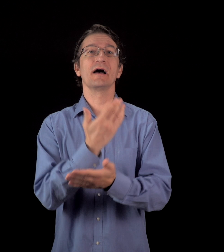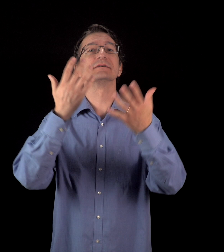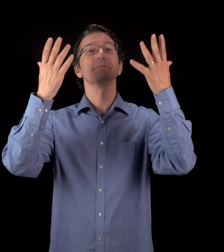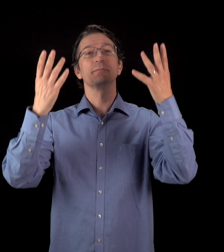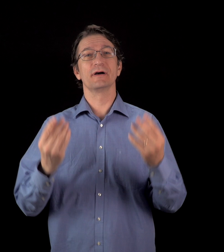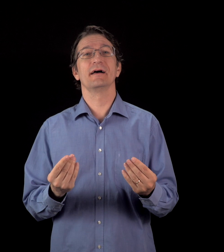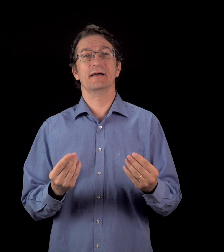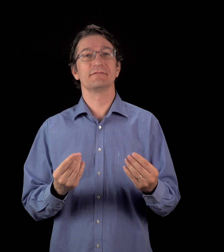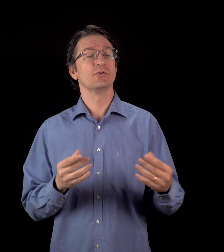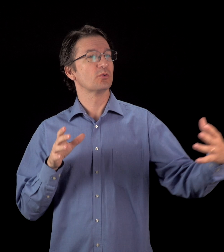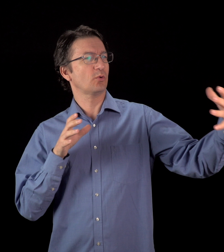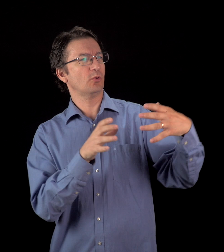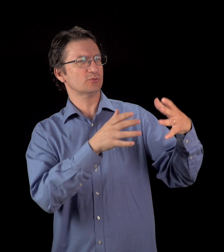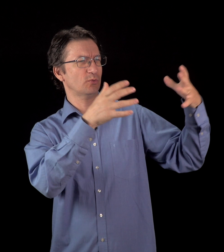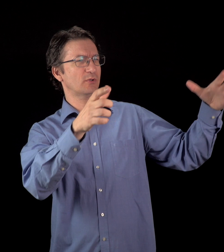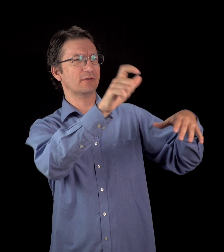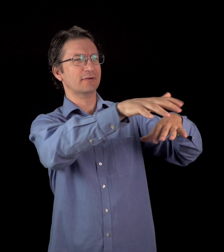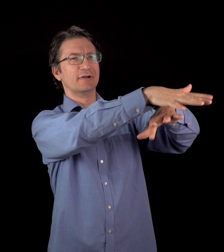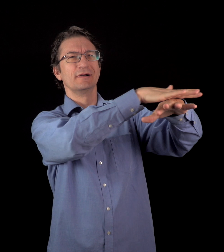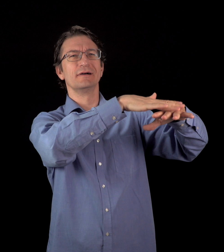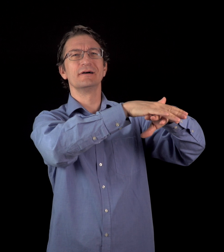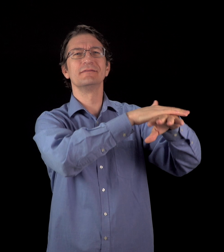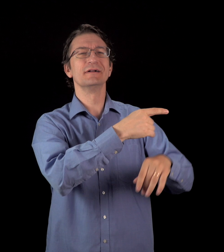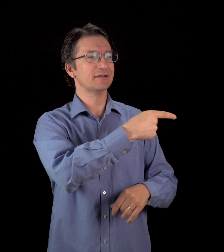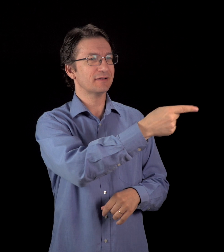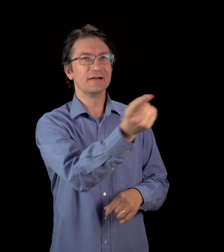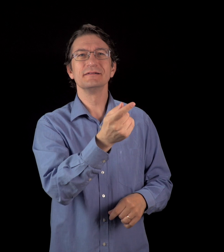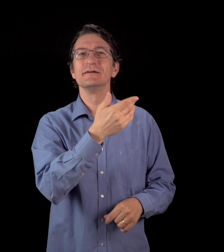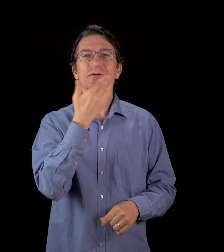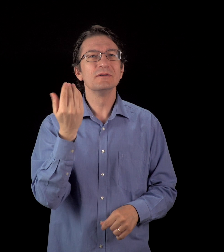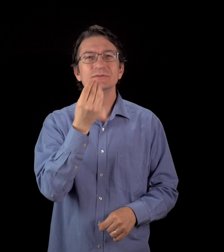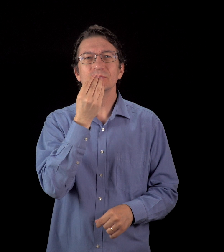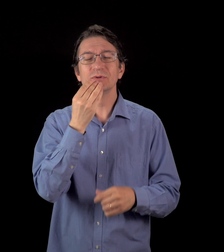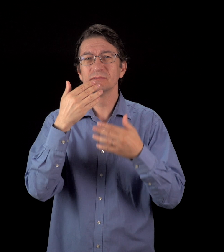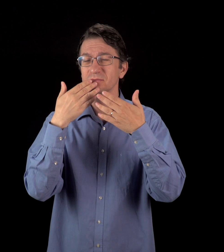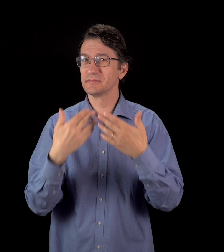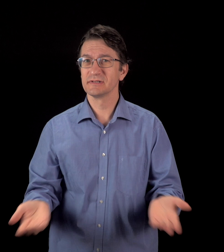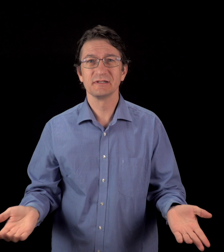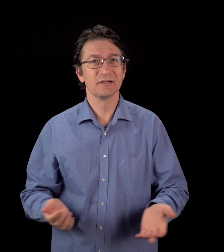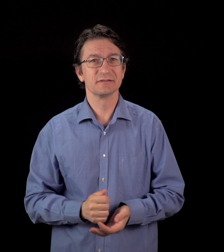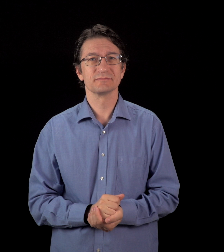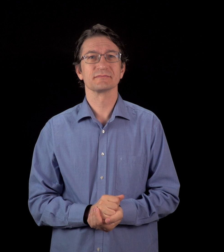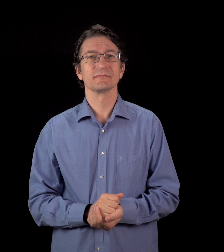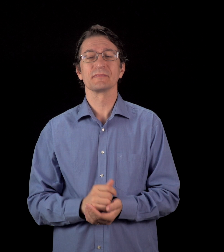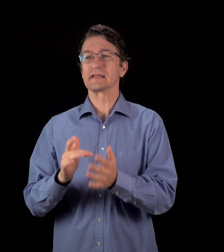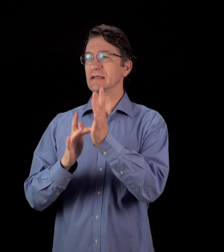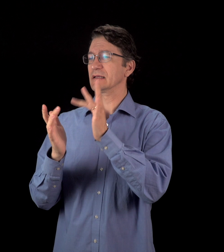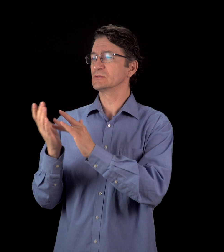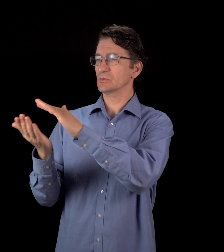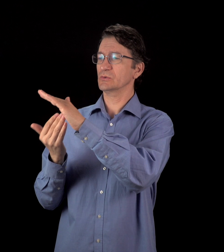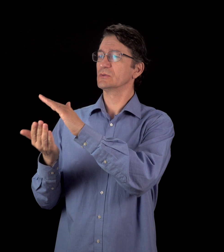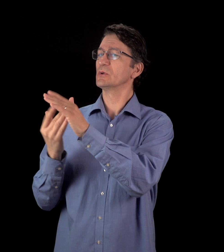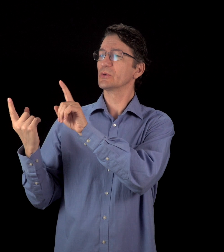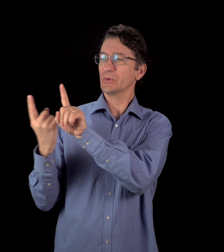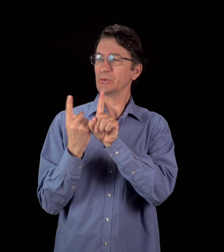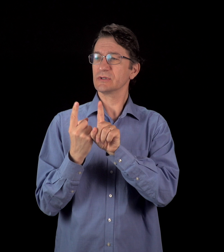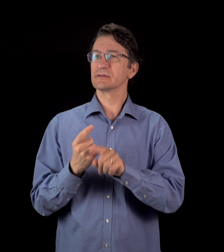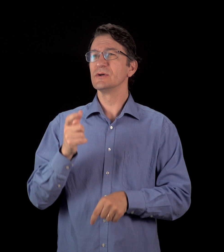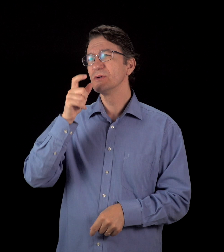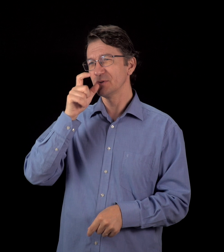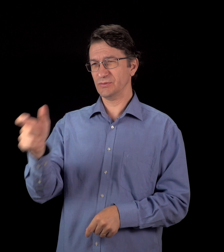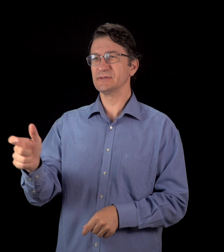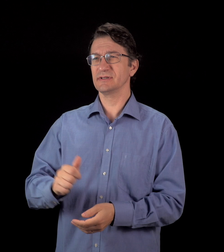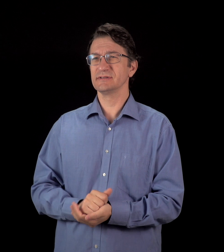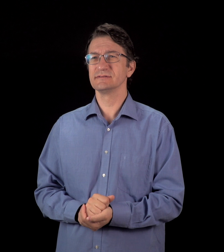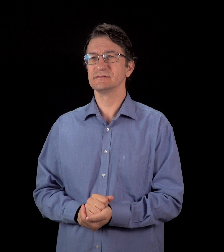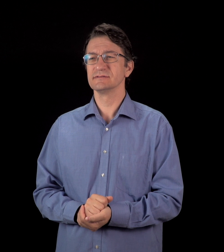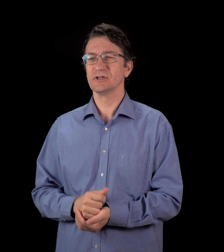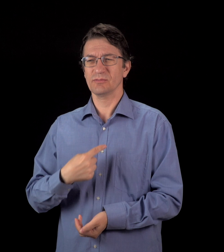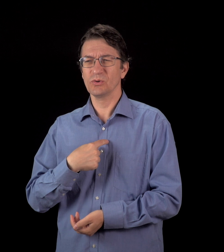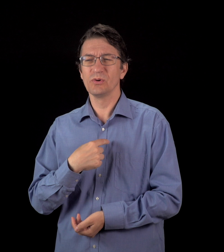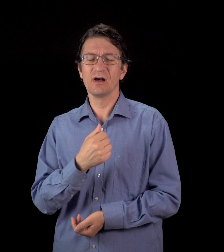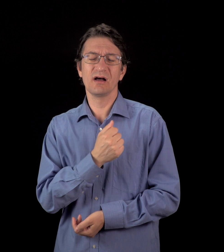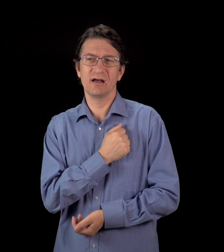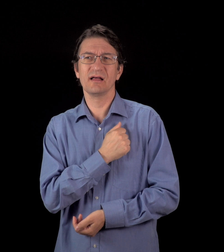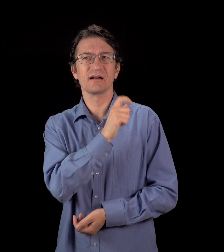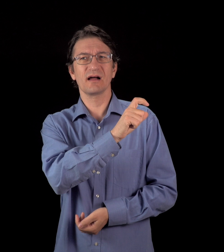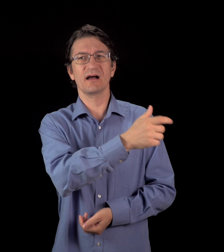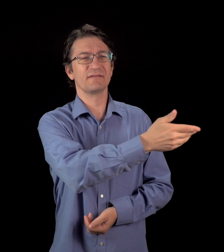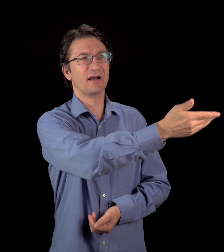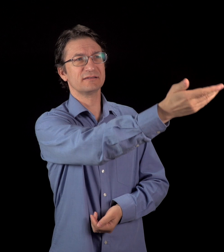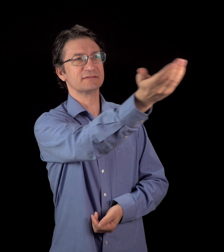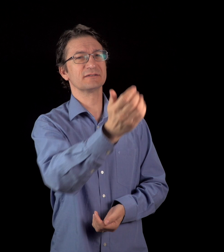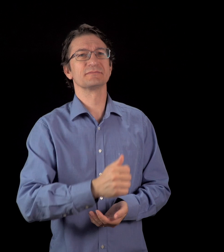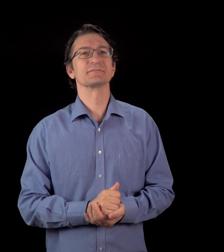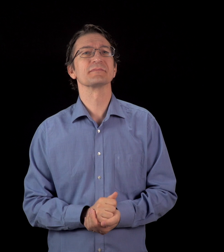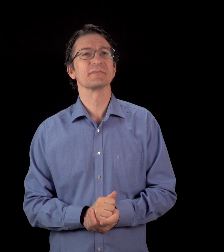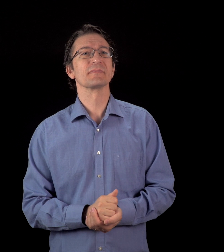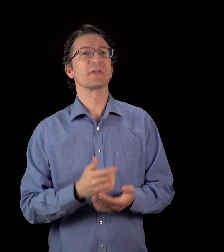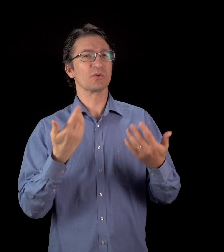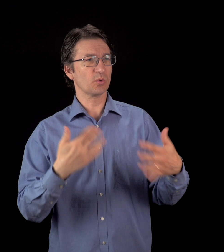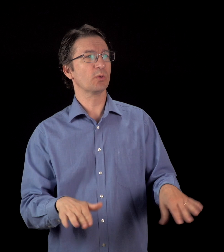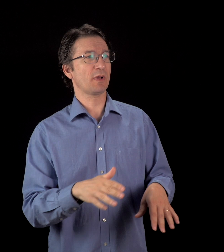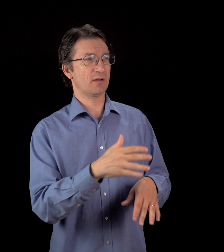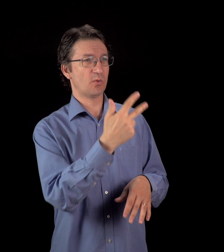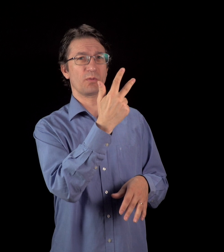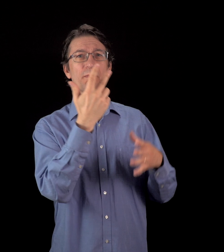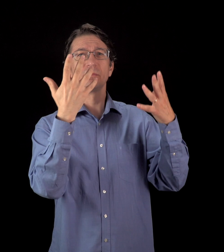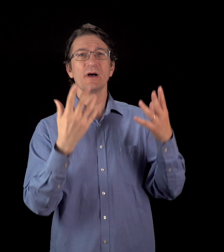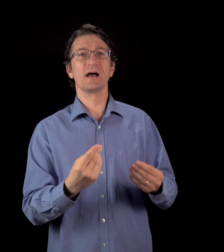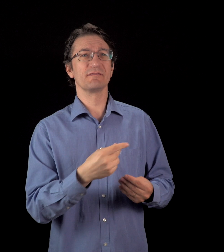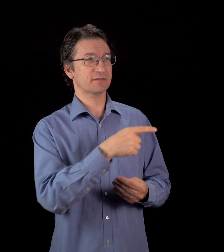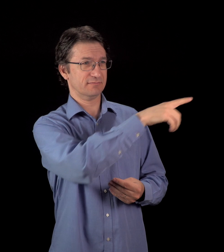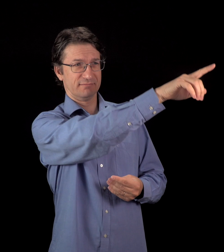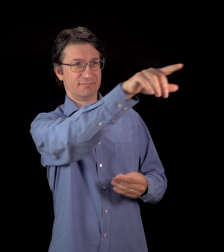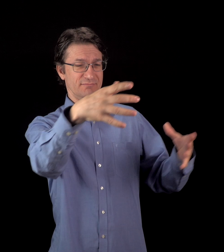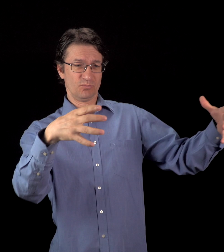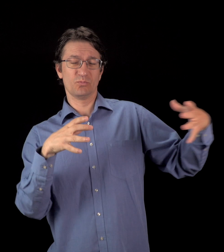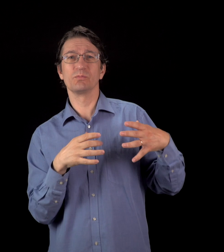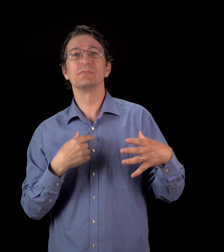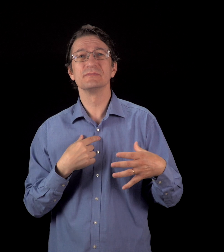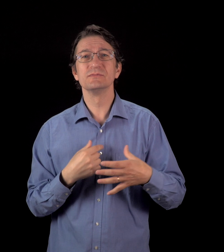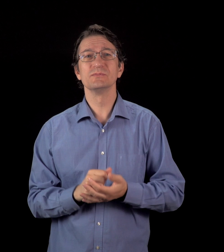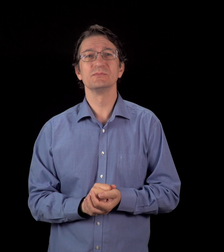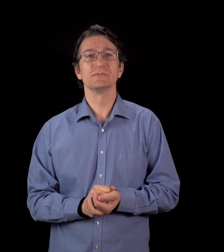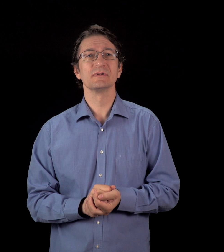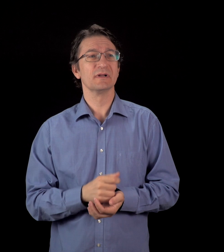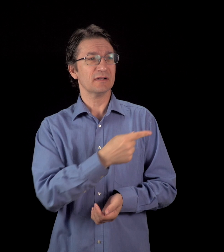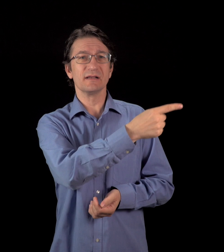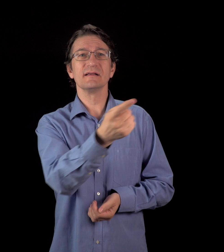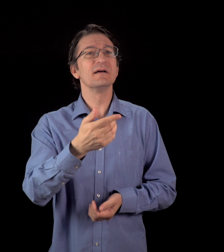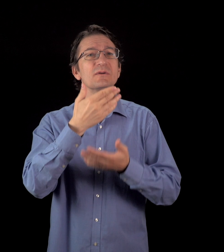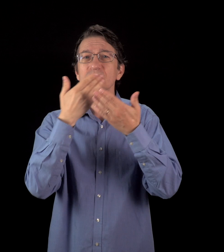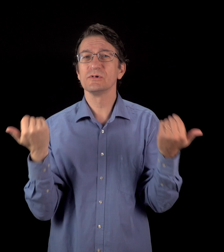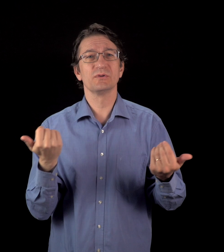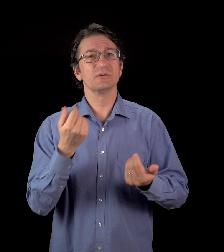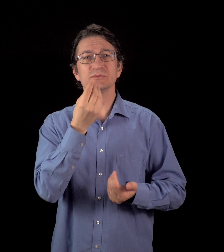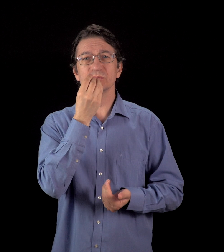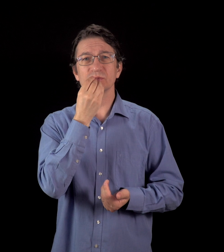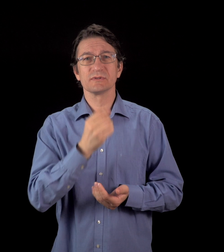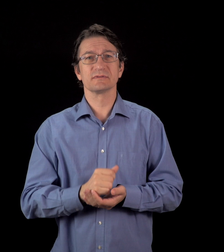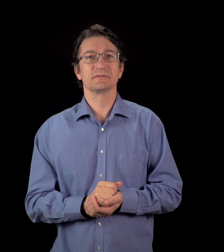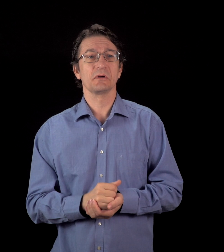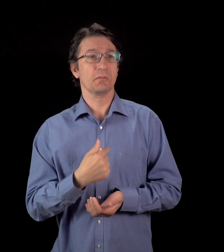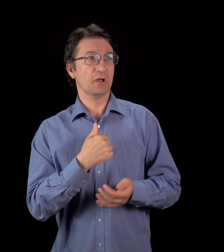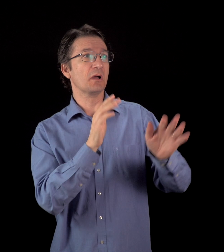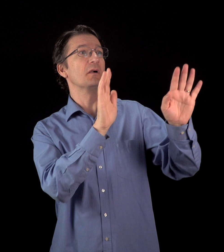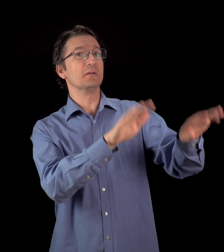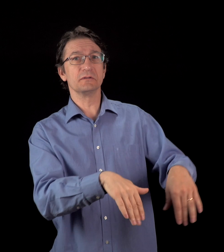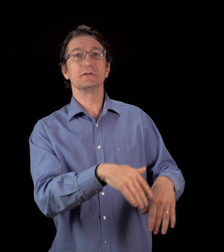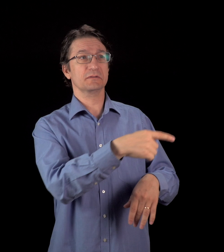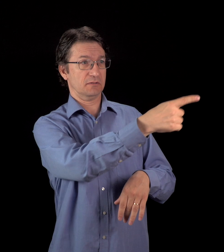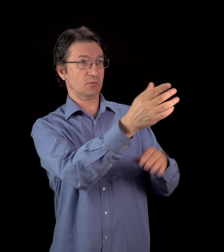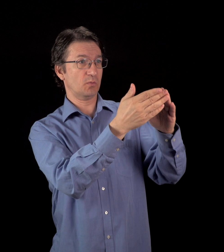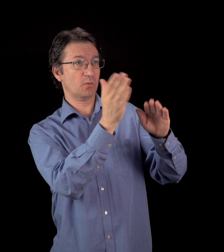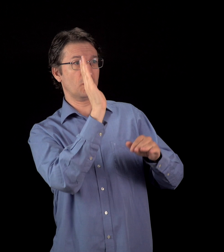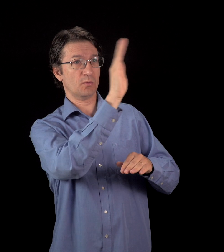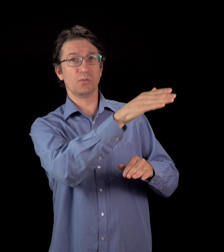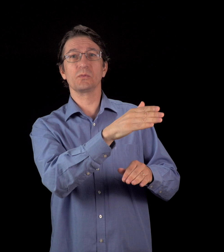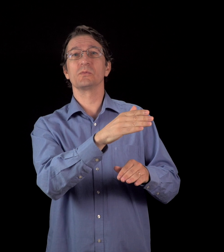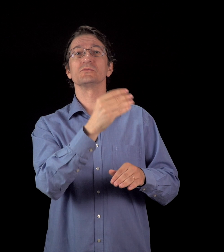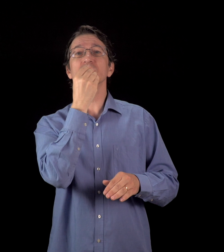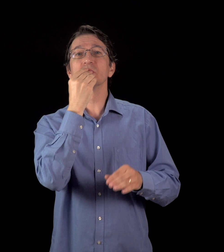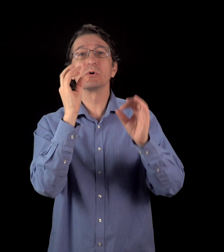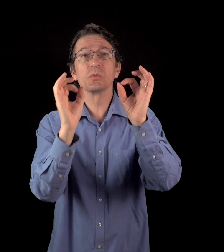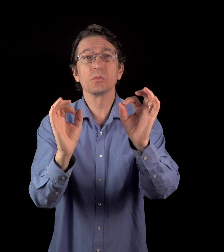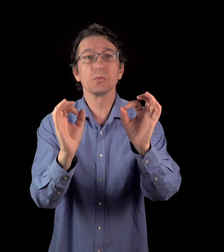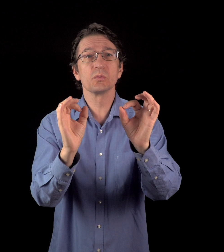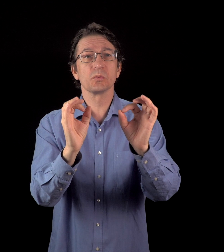Jesus called the disciples to Him and said, “I have compassion for this crowd, because they have already been with Me three days and have nothing to eat.